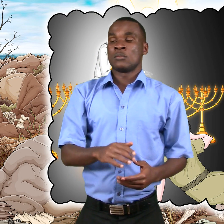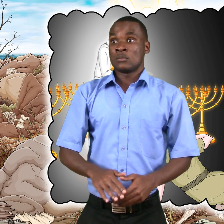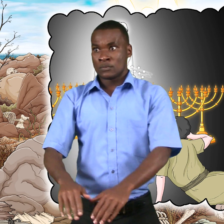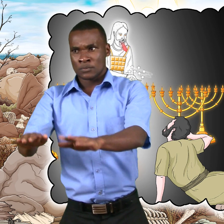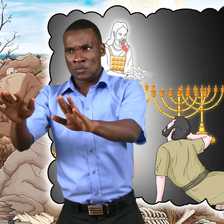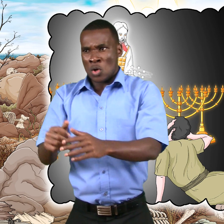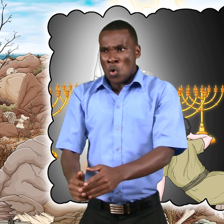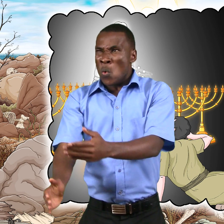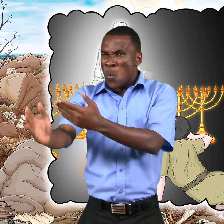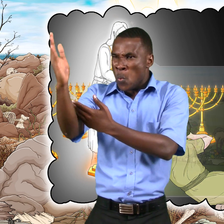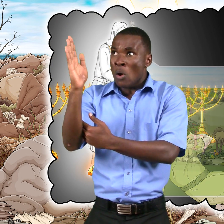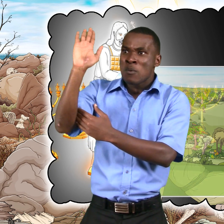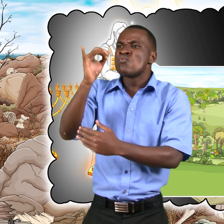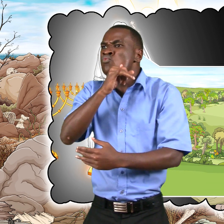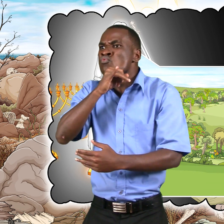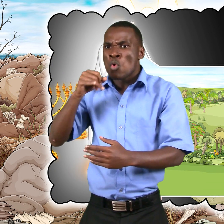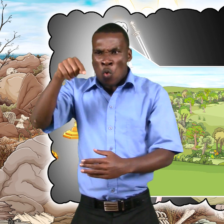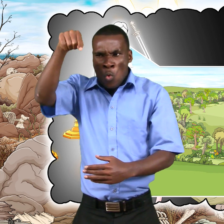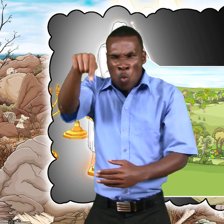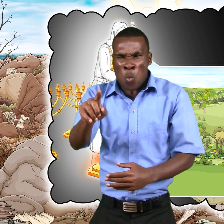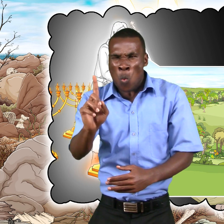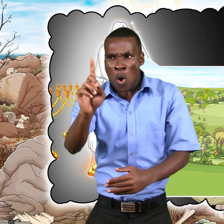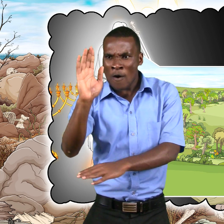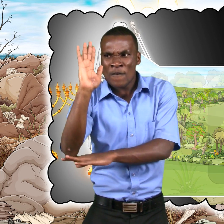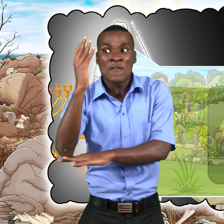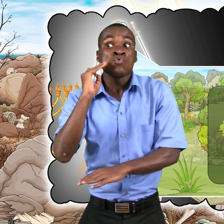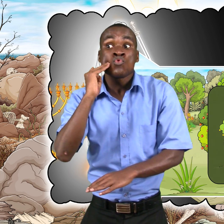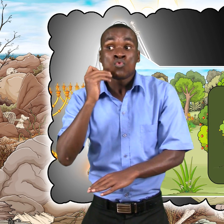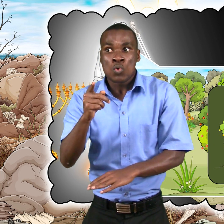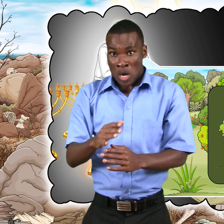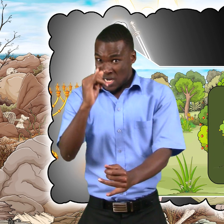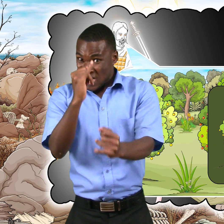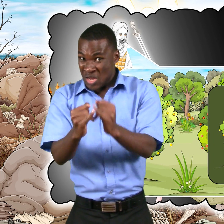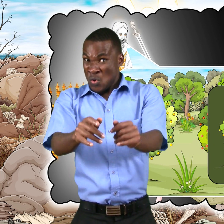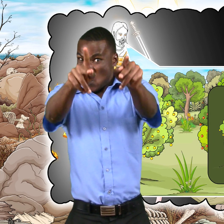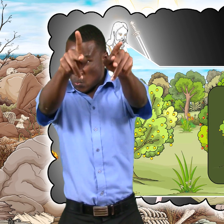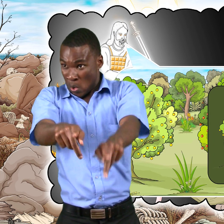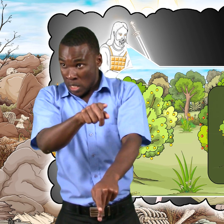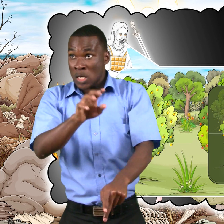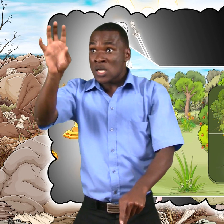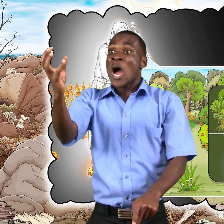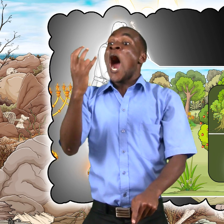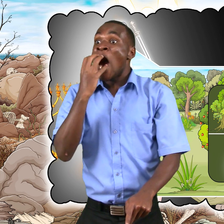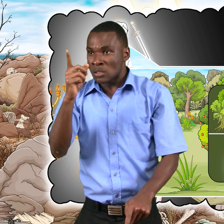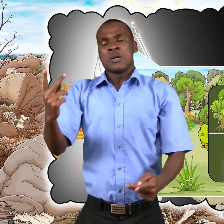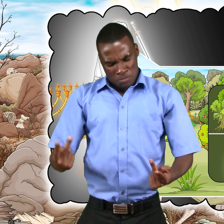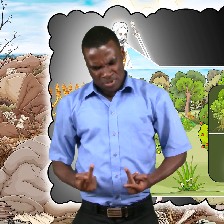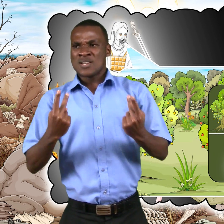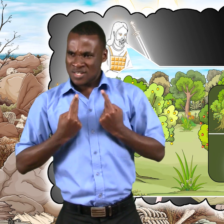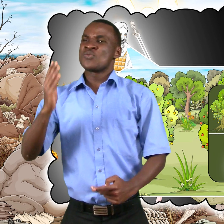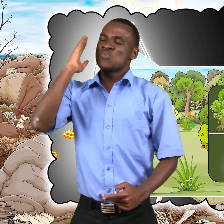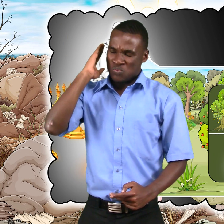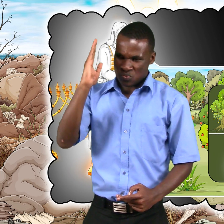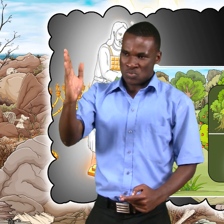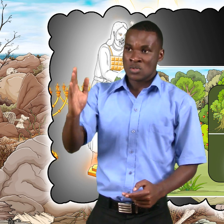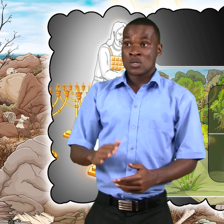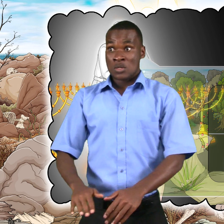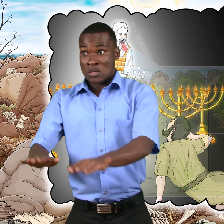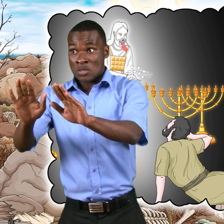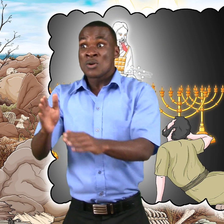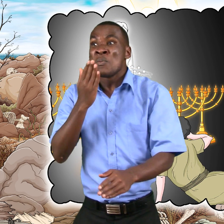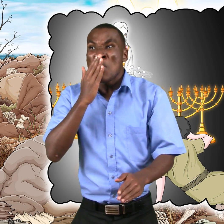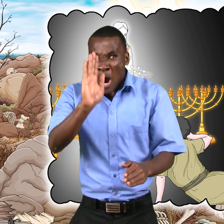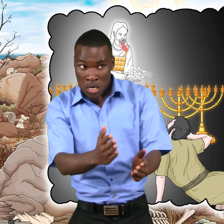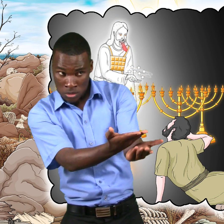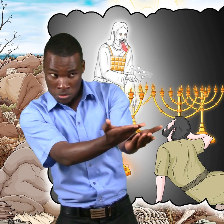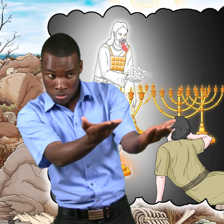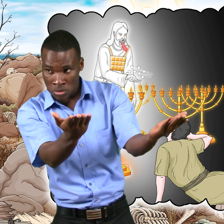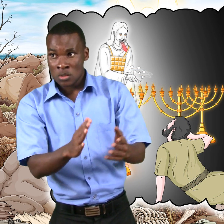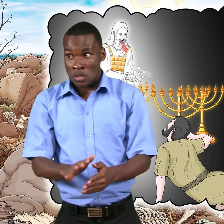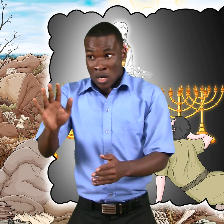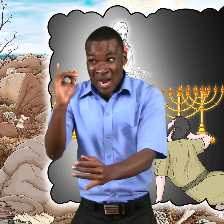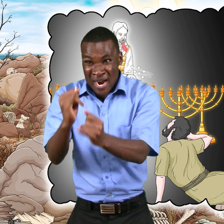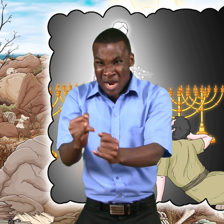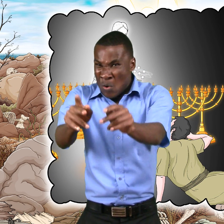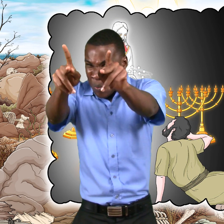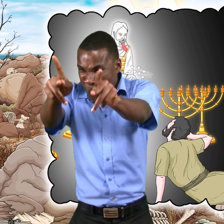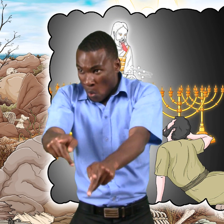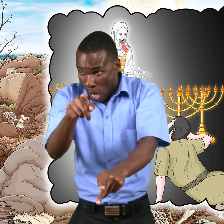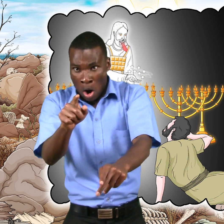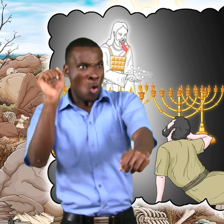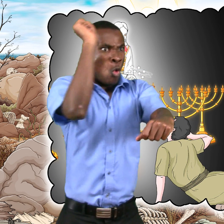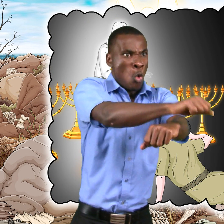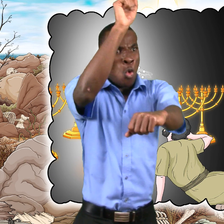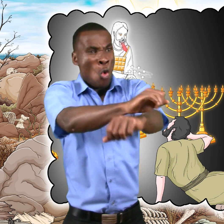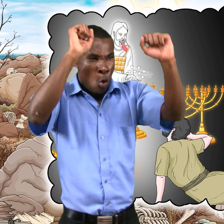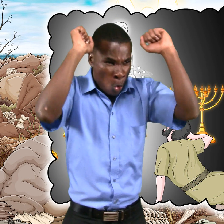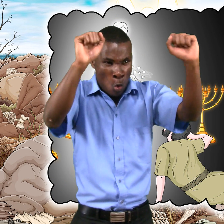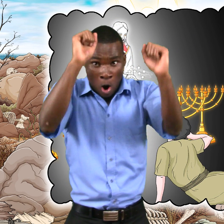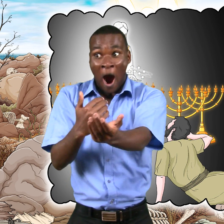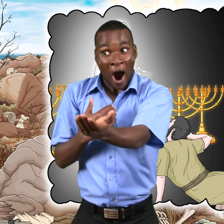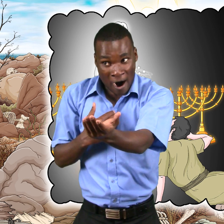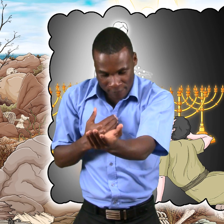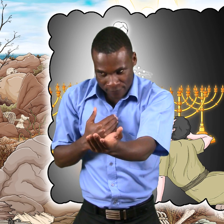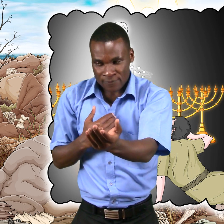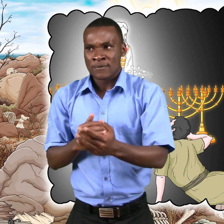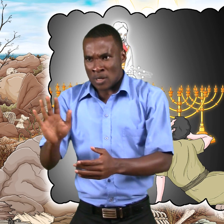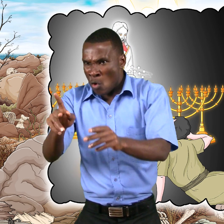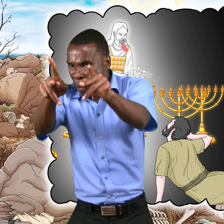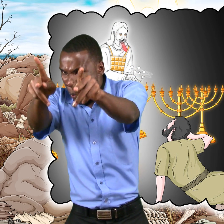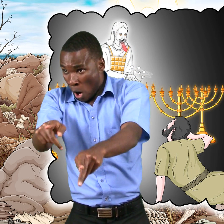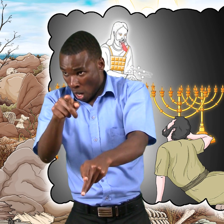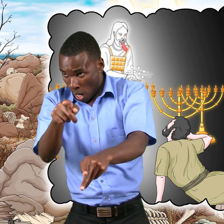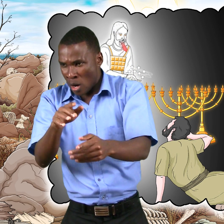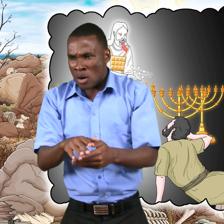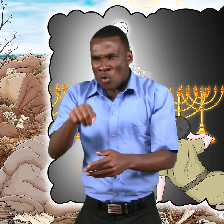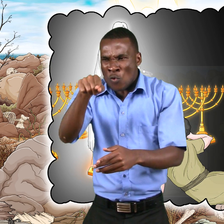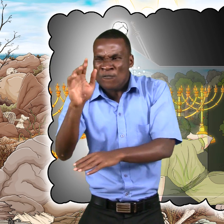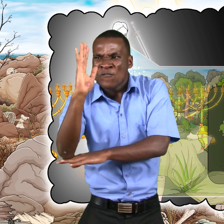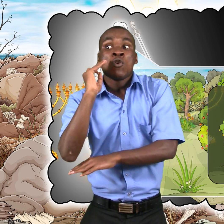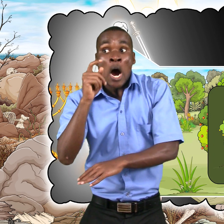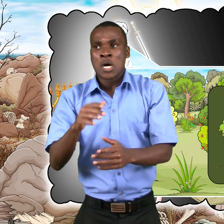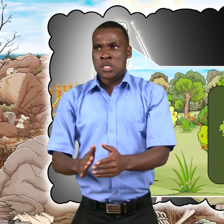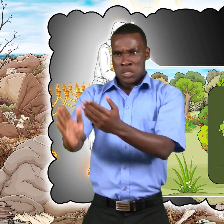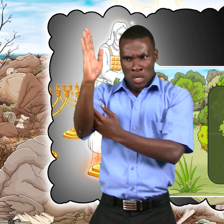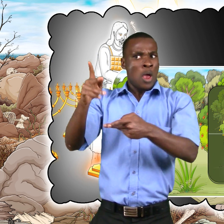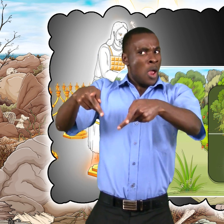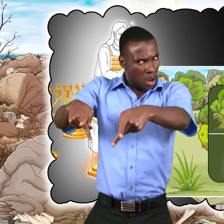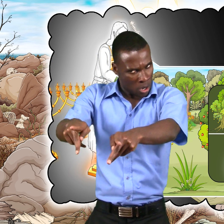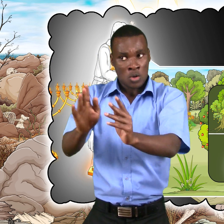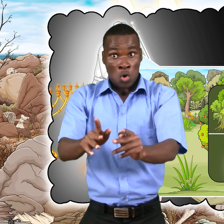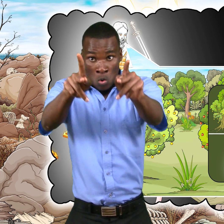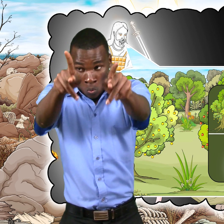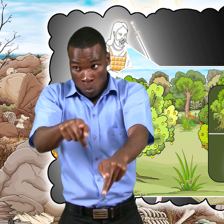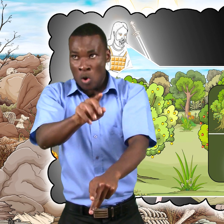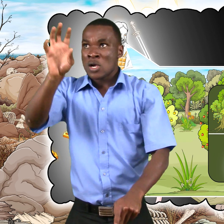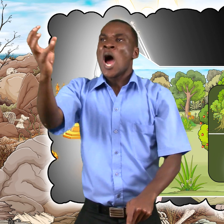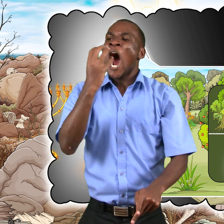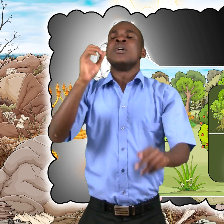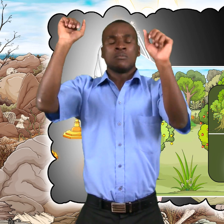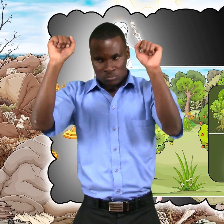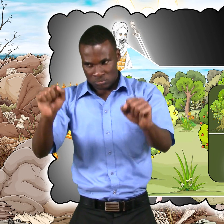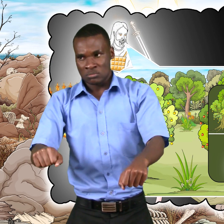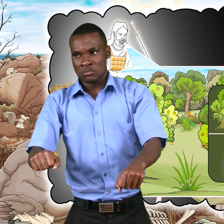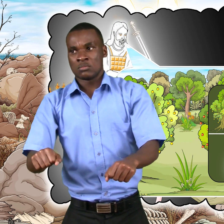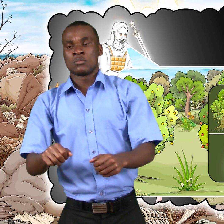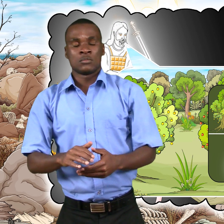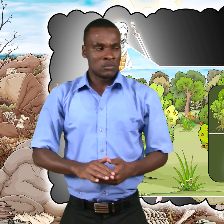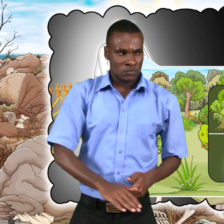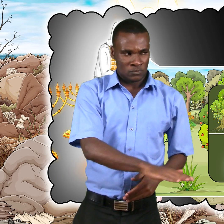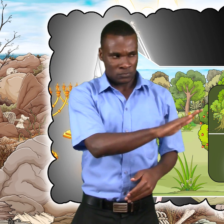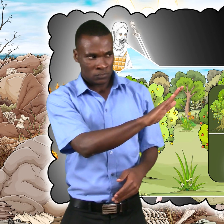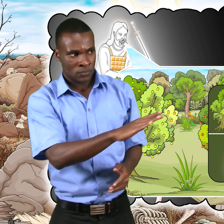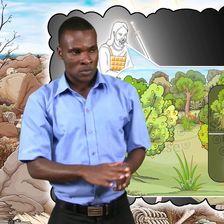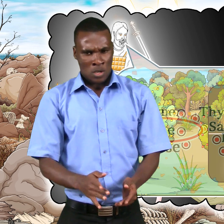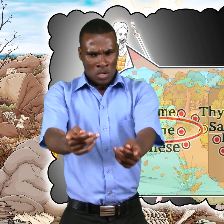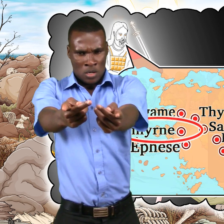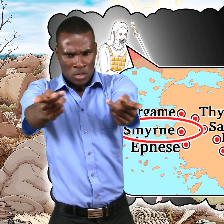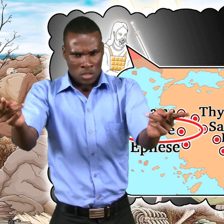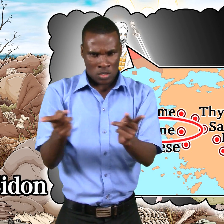To the one who overcomes, I will grant the right to eat from the tree of life in the Paradise of God.